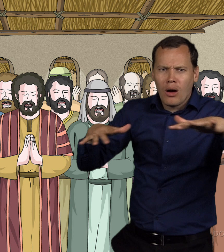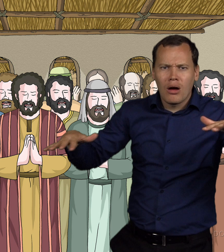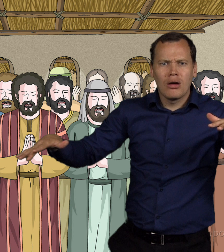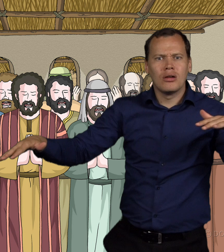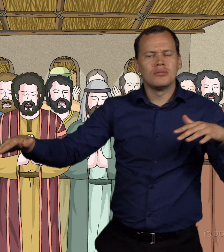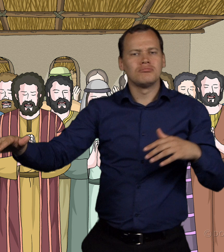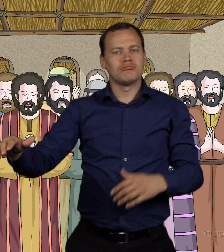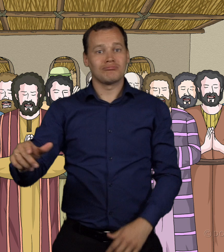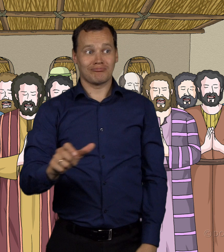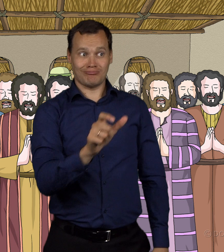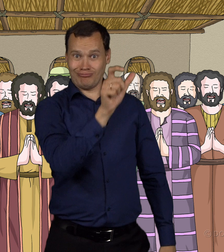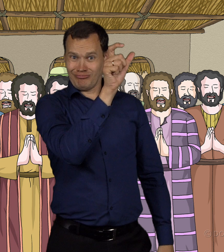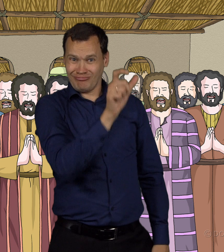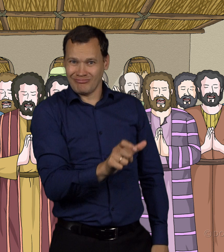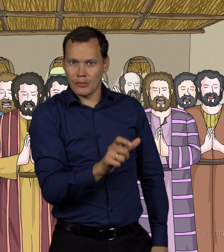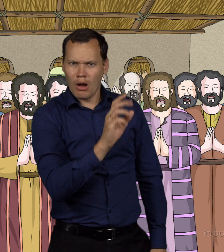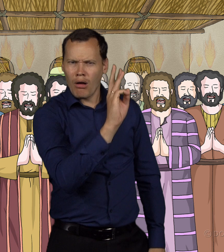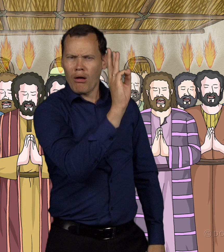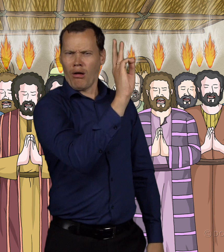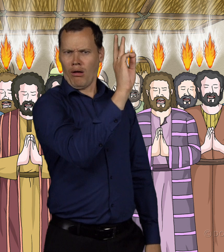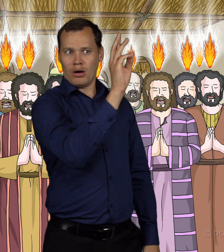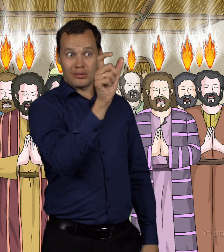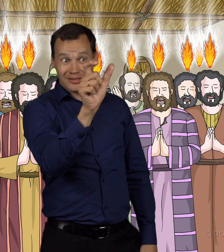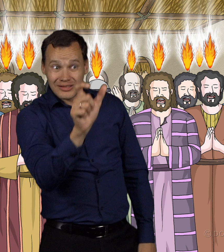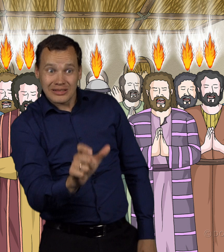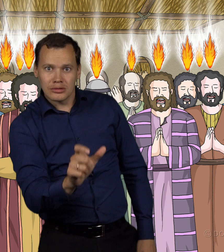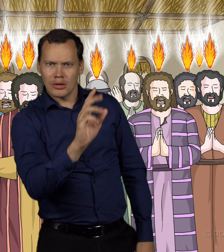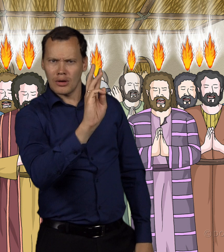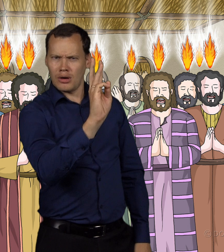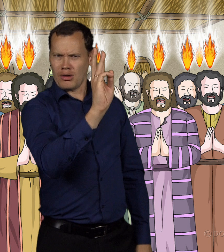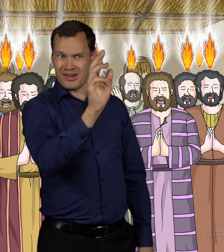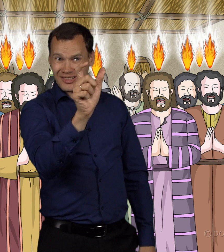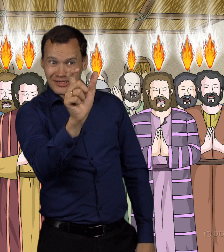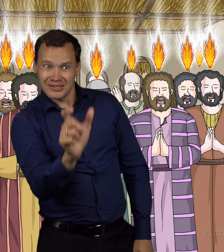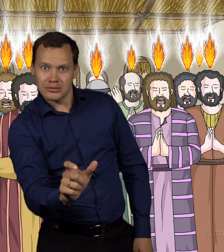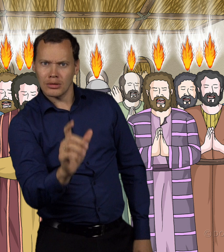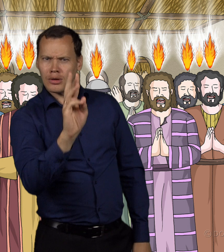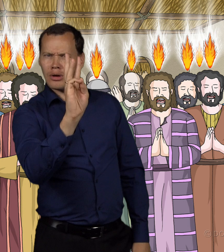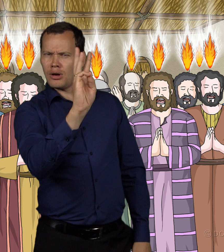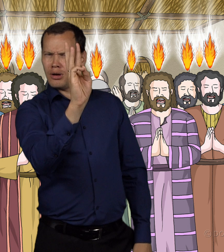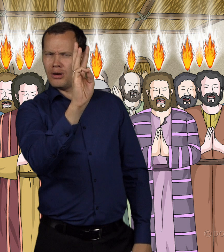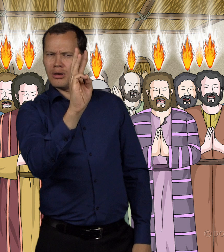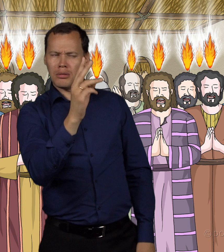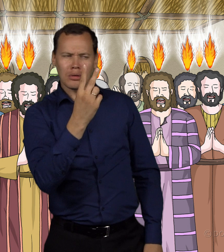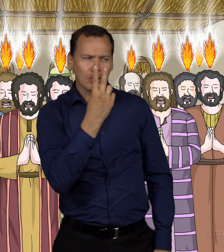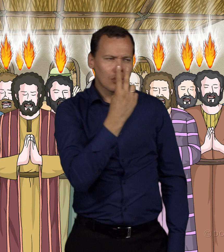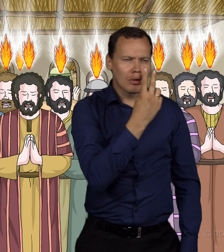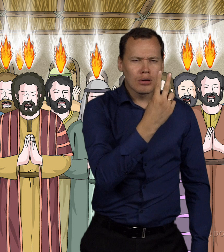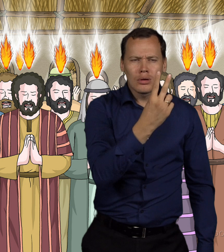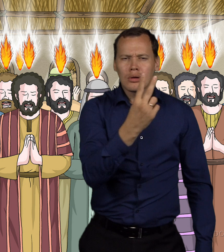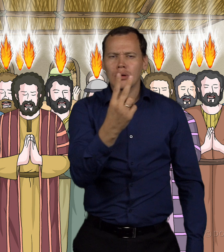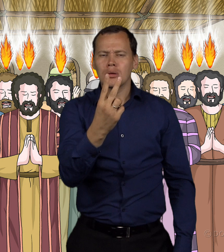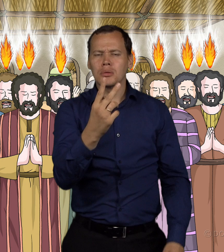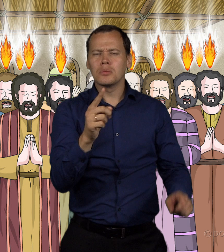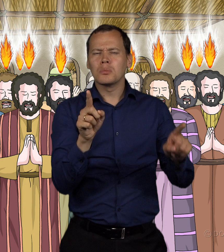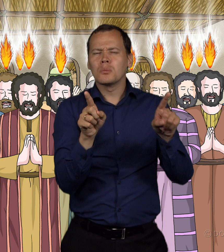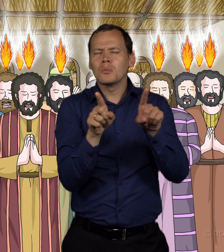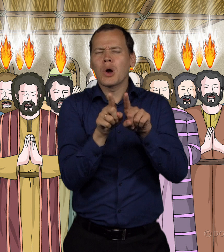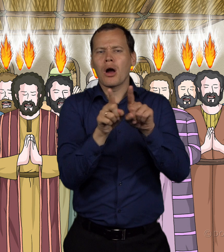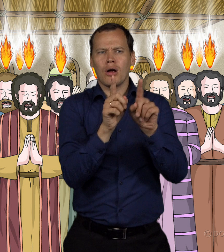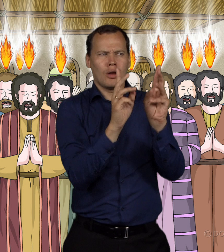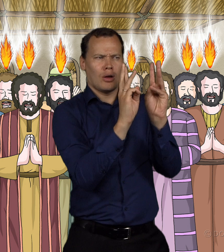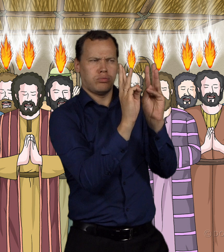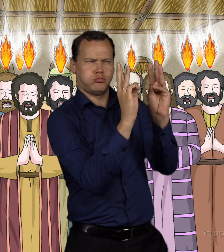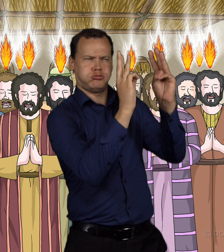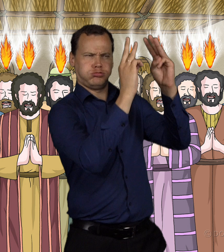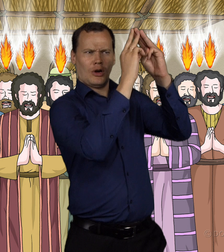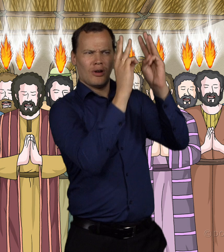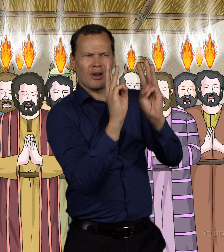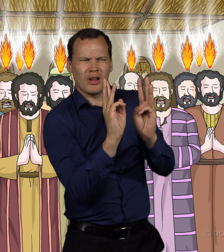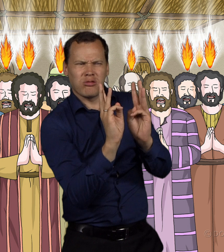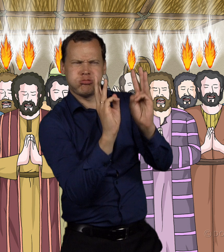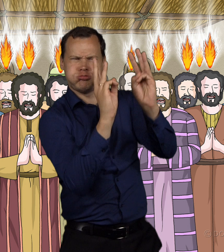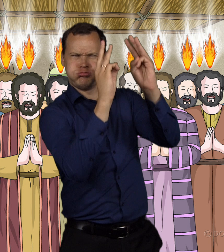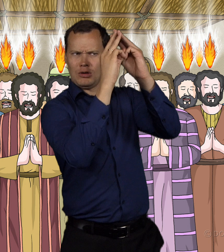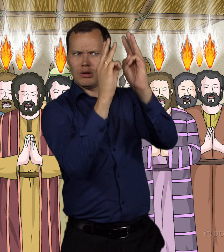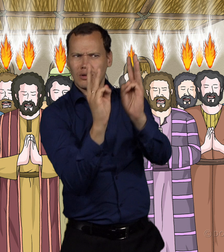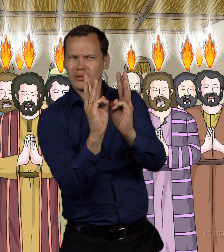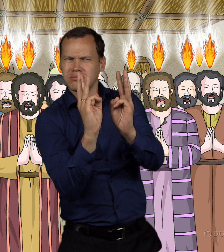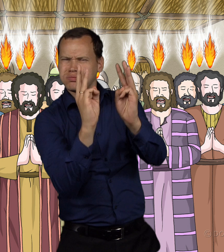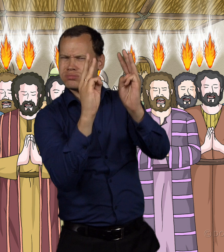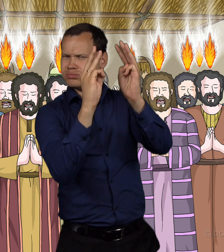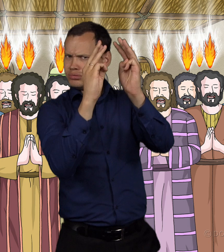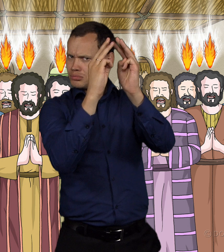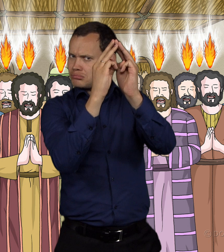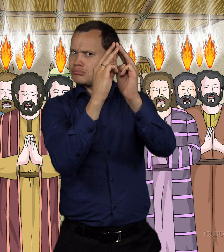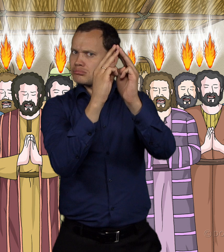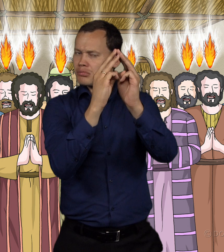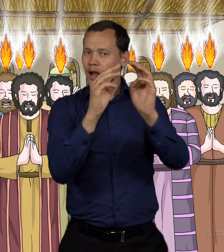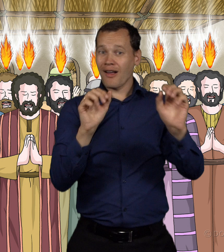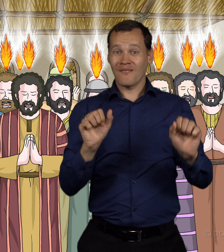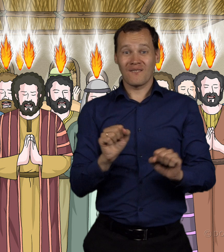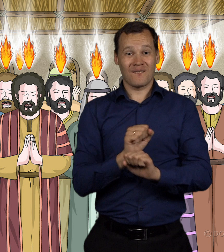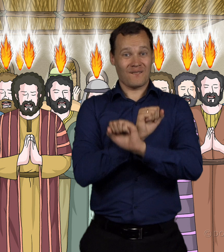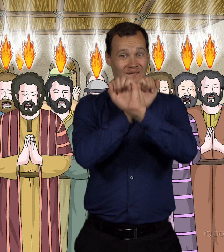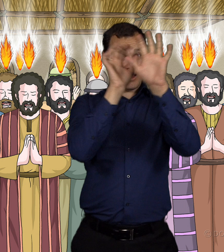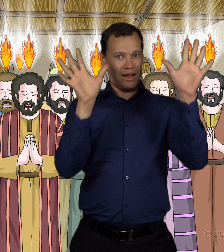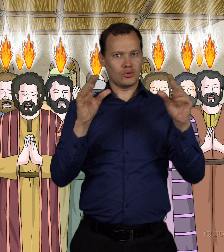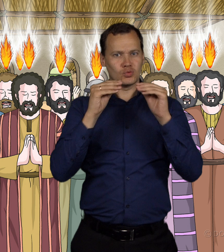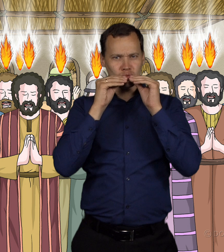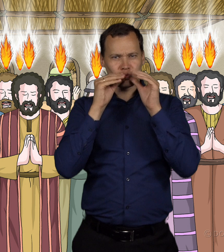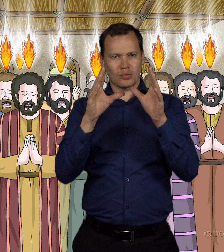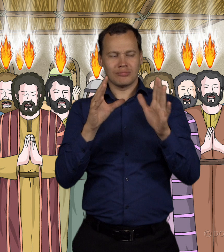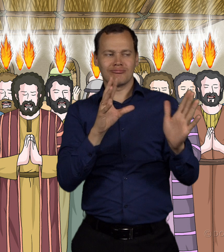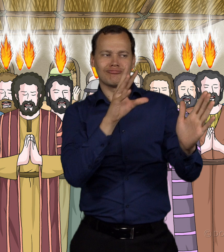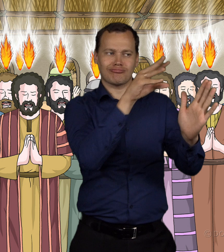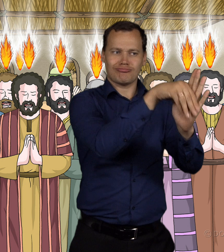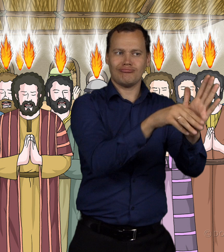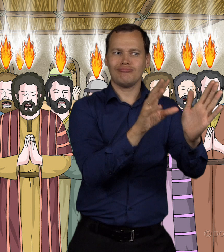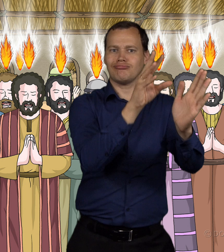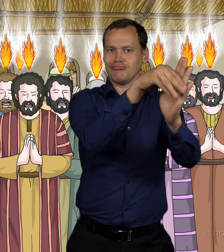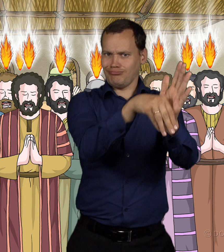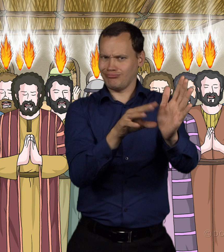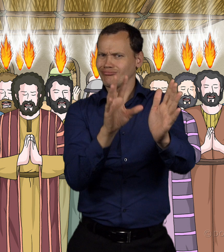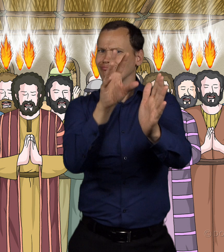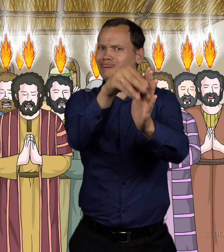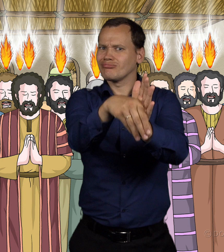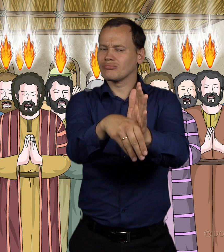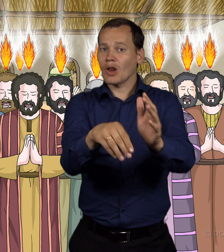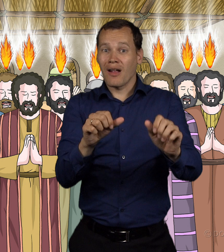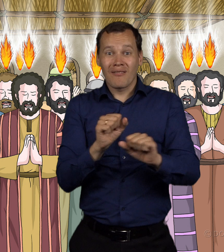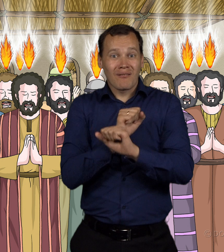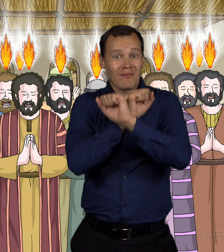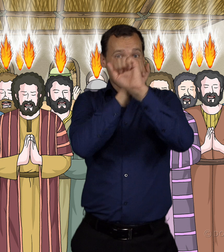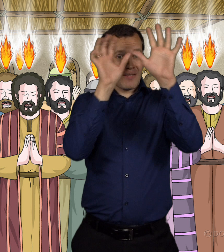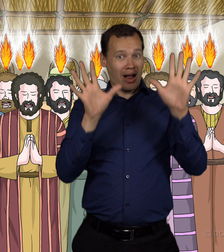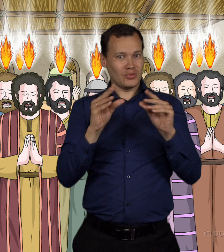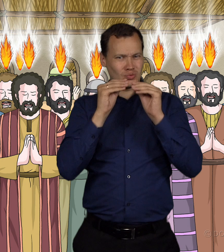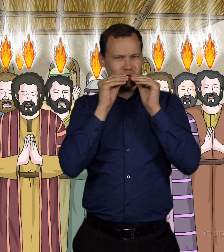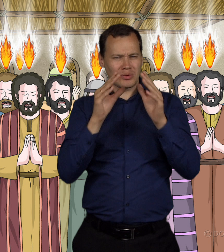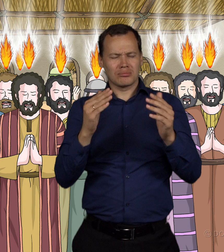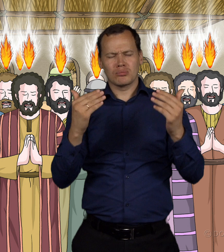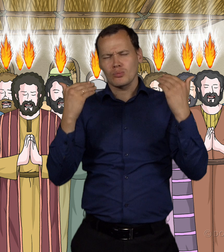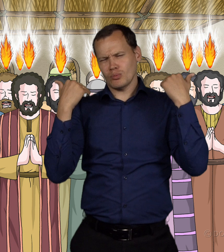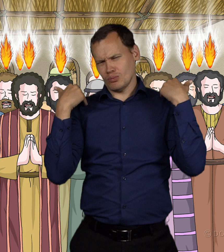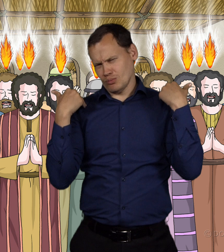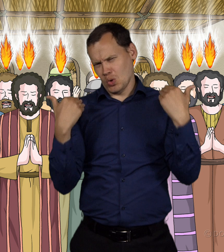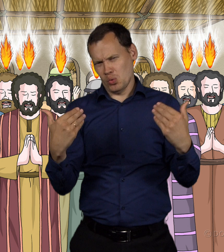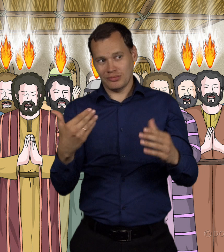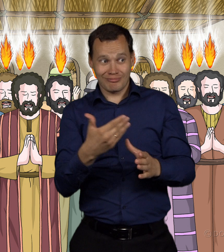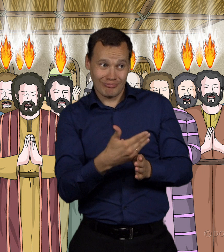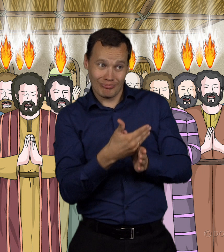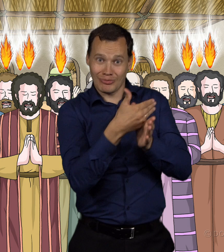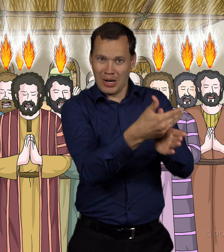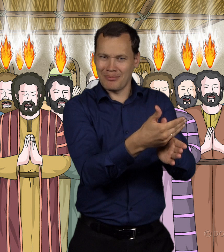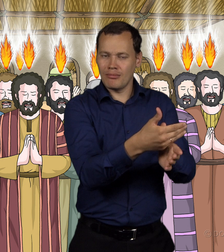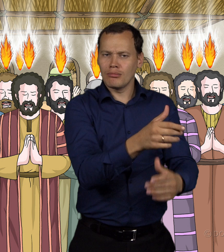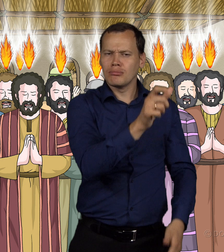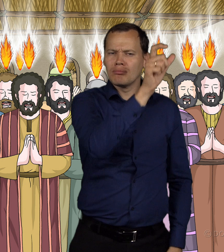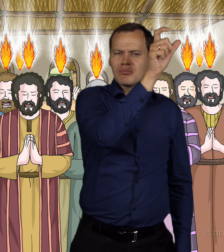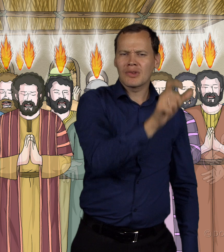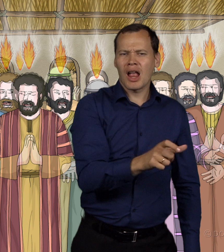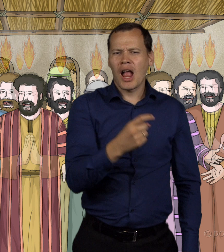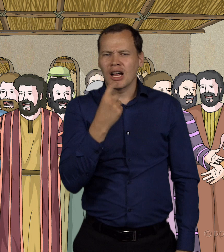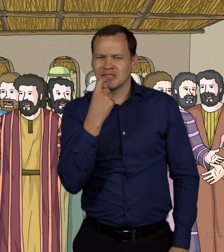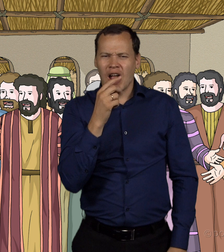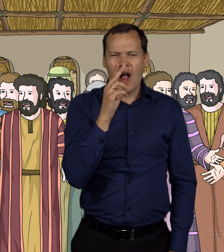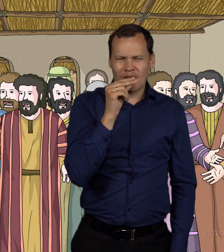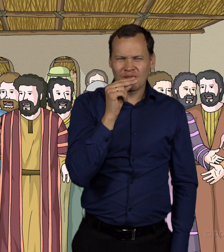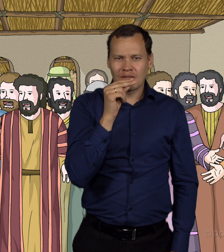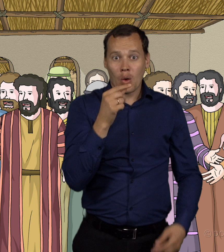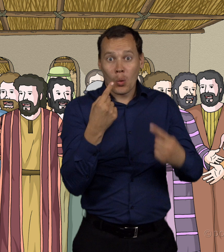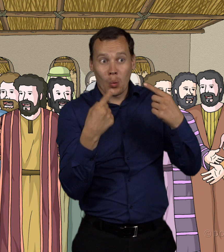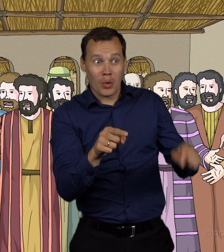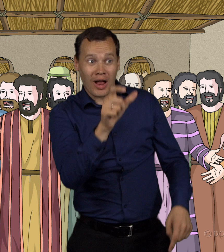They saw tongues like flames of fire that separated and came to rest on each of them.